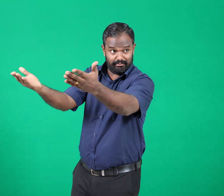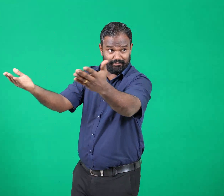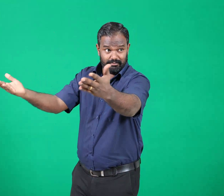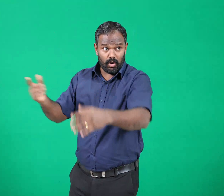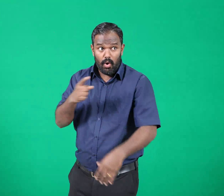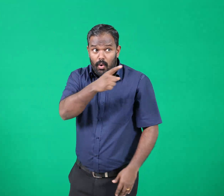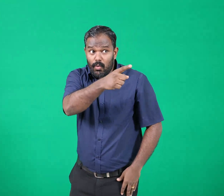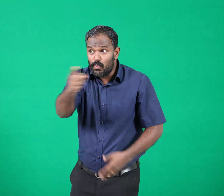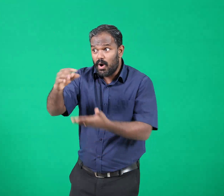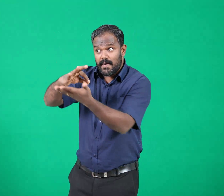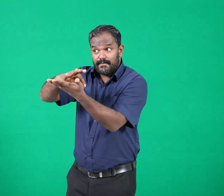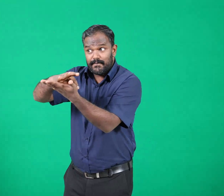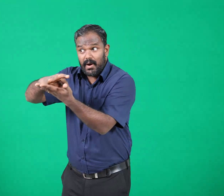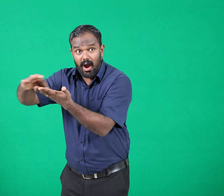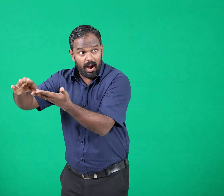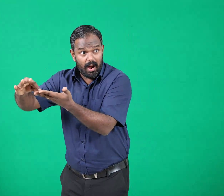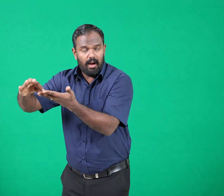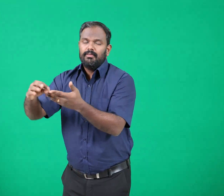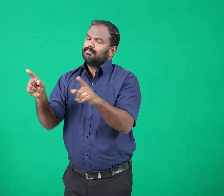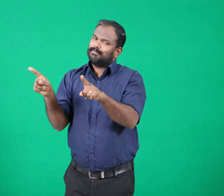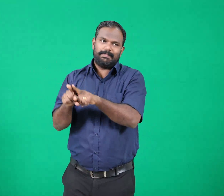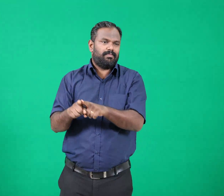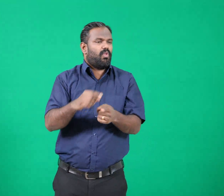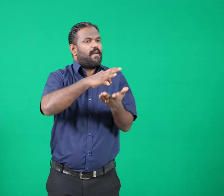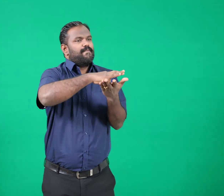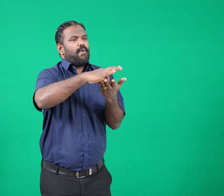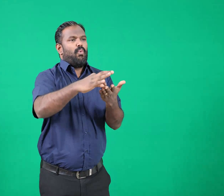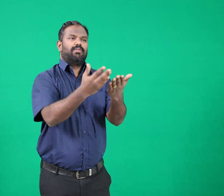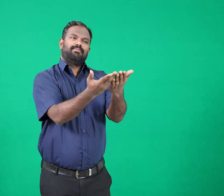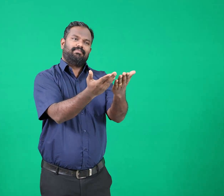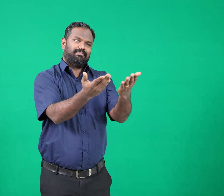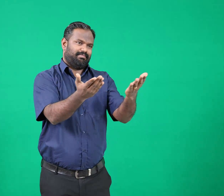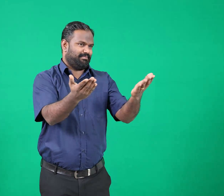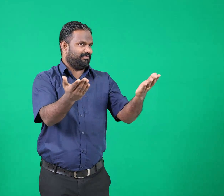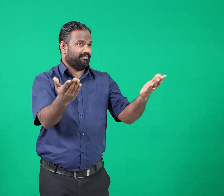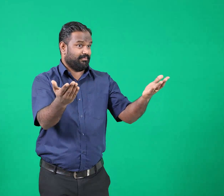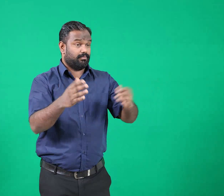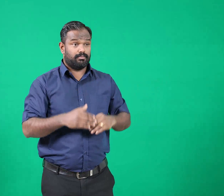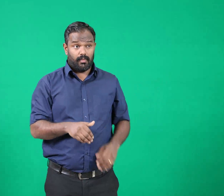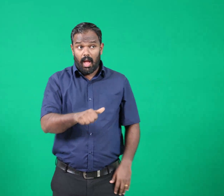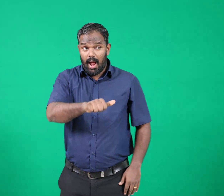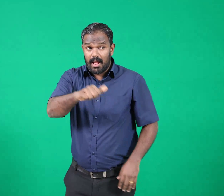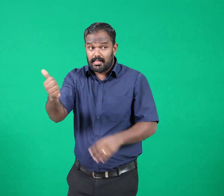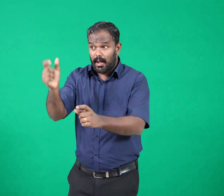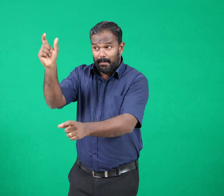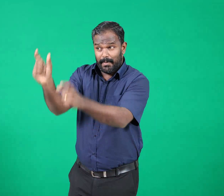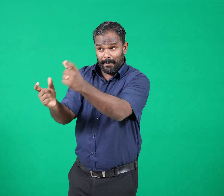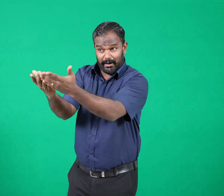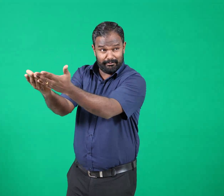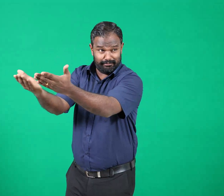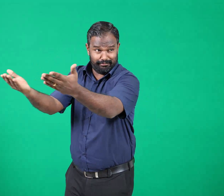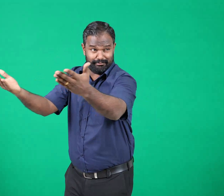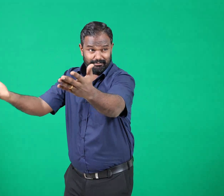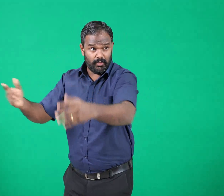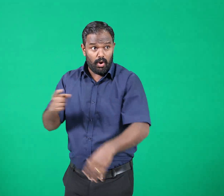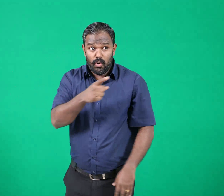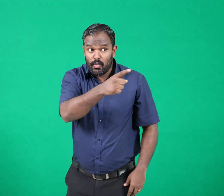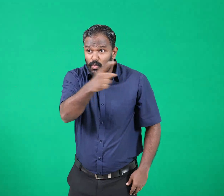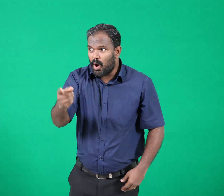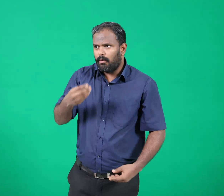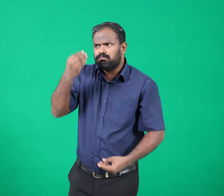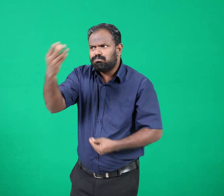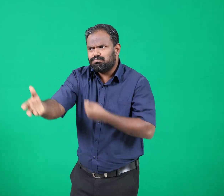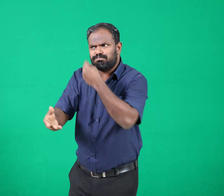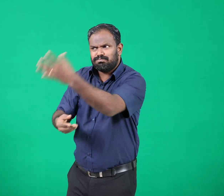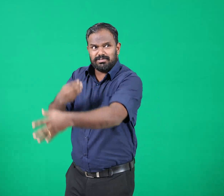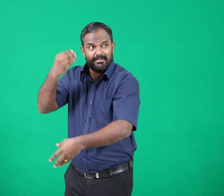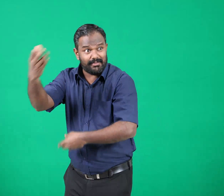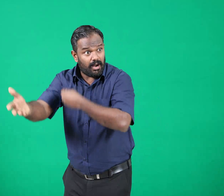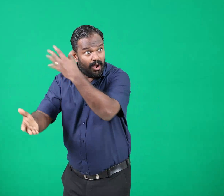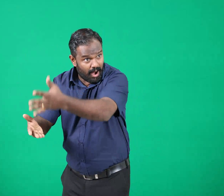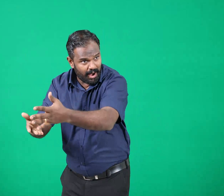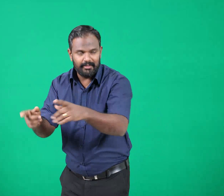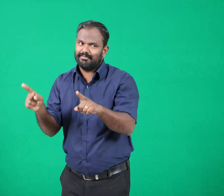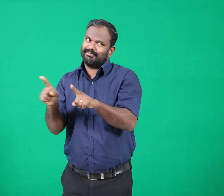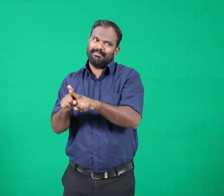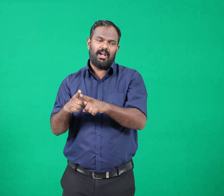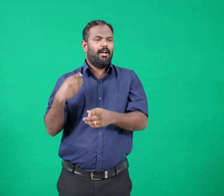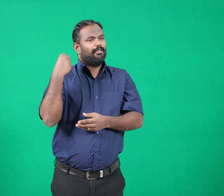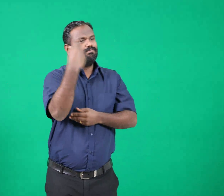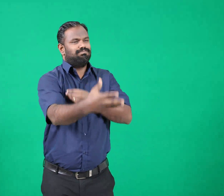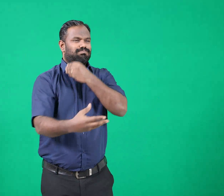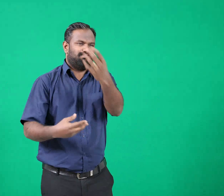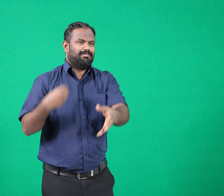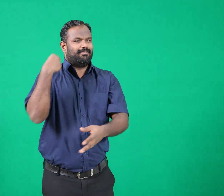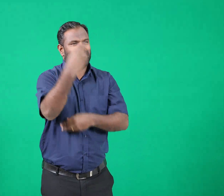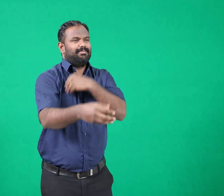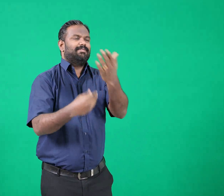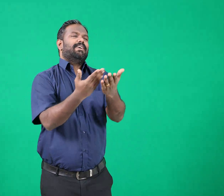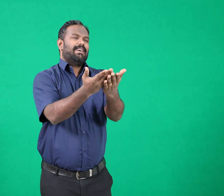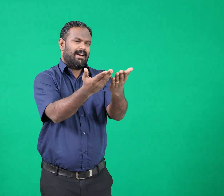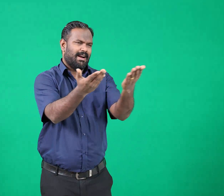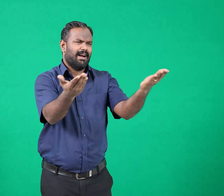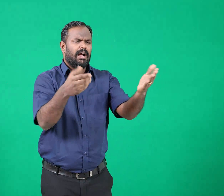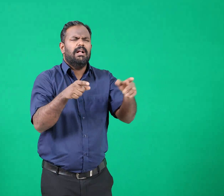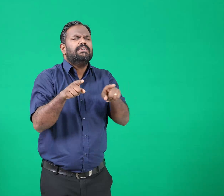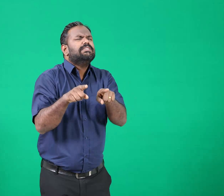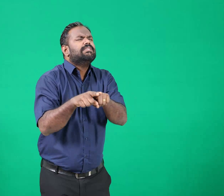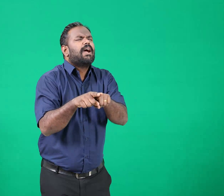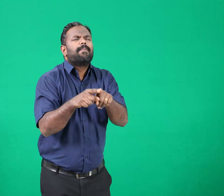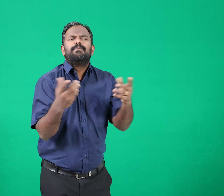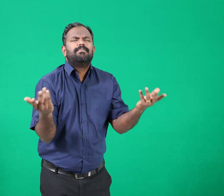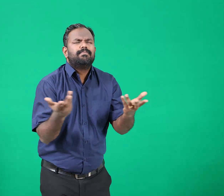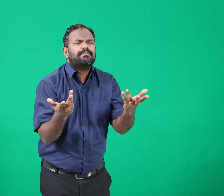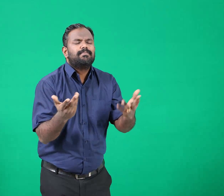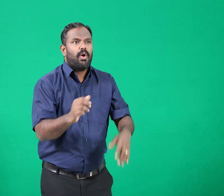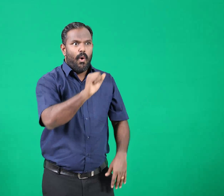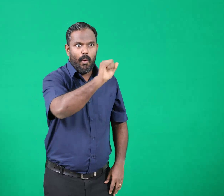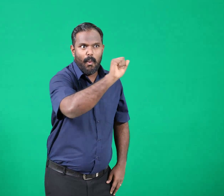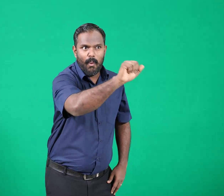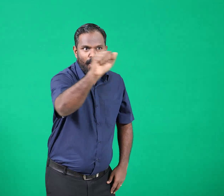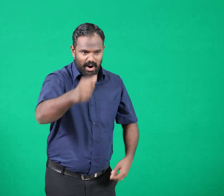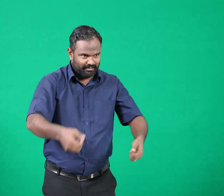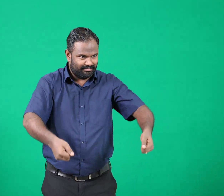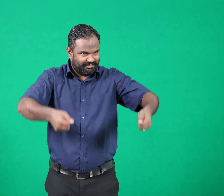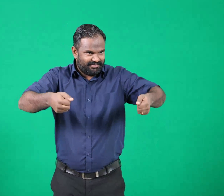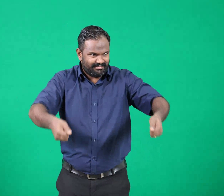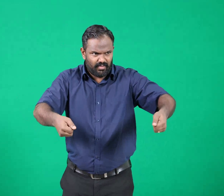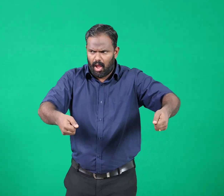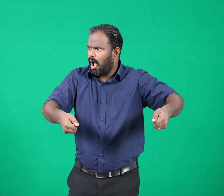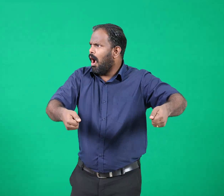Give, and it will be given to you.